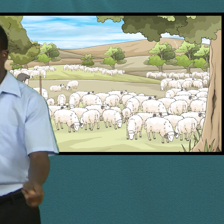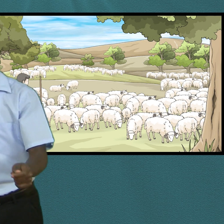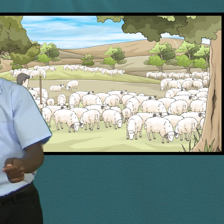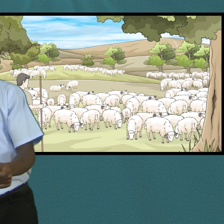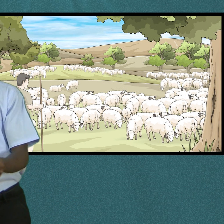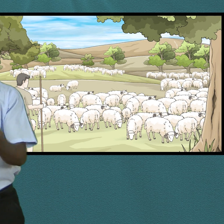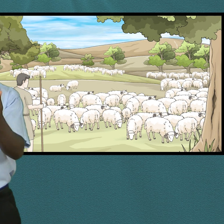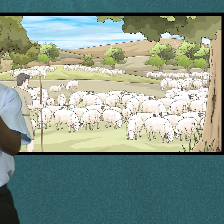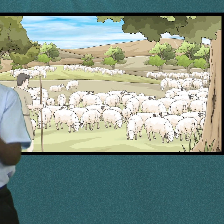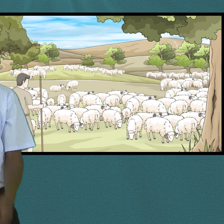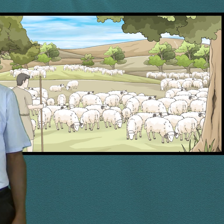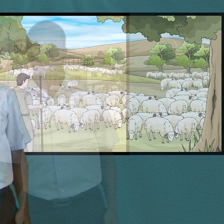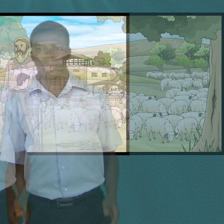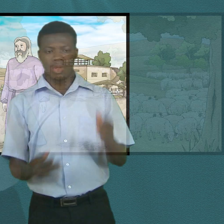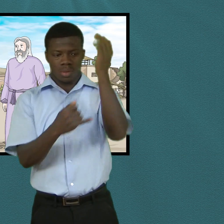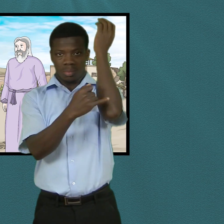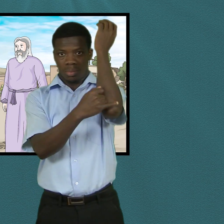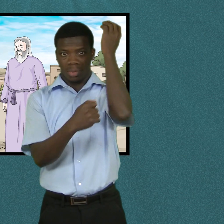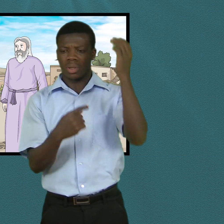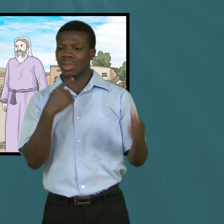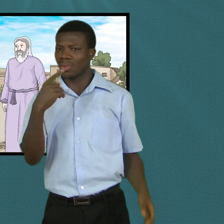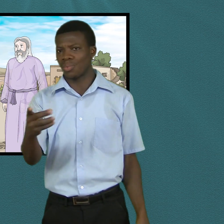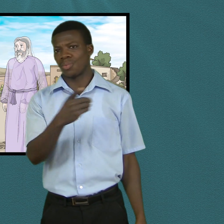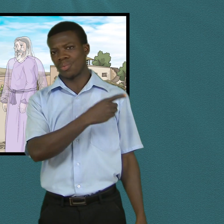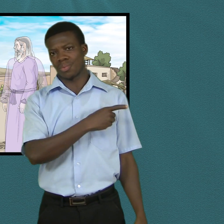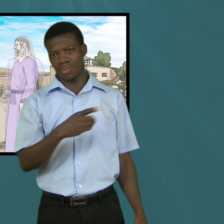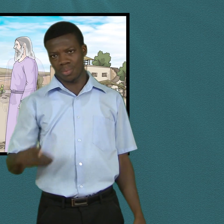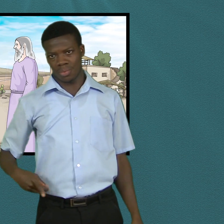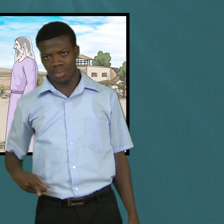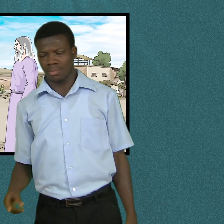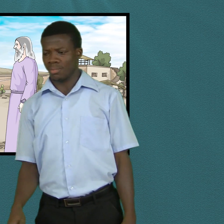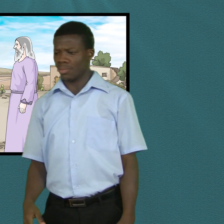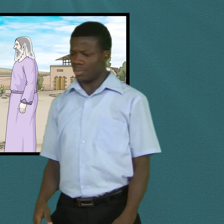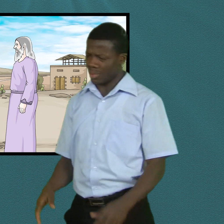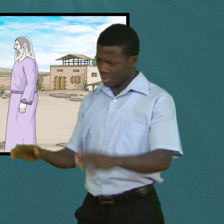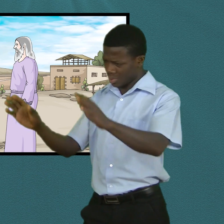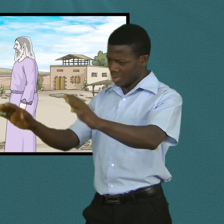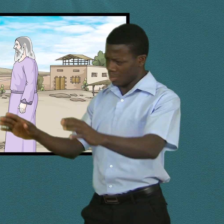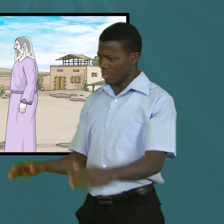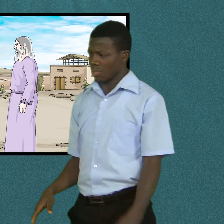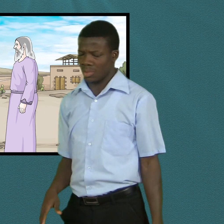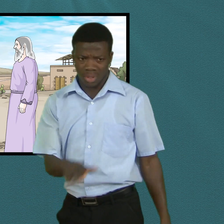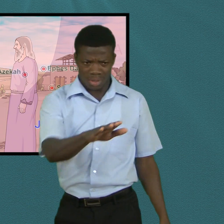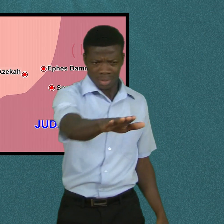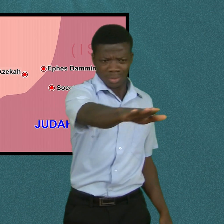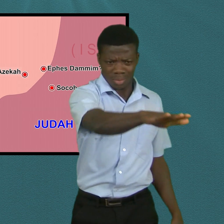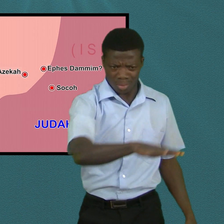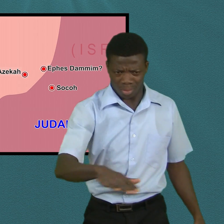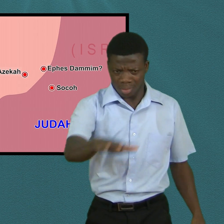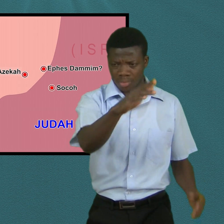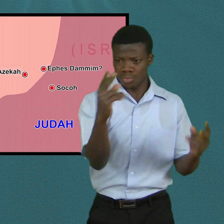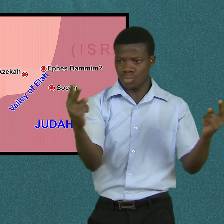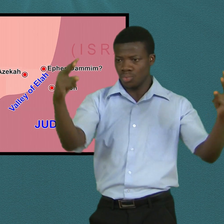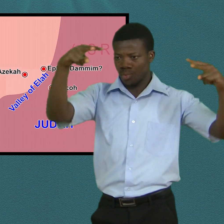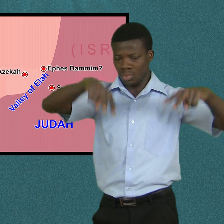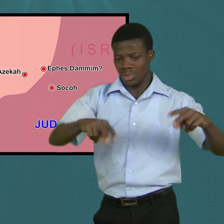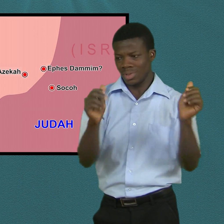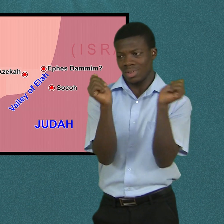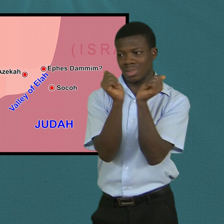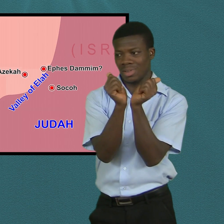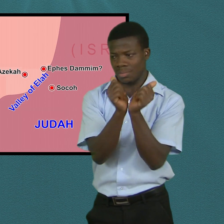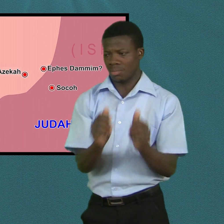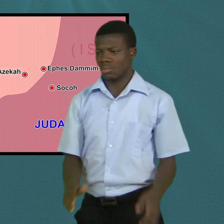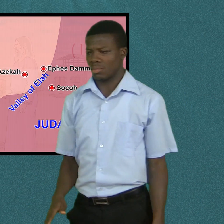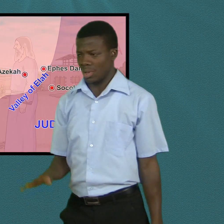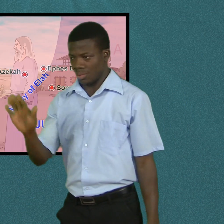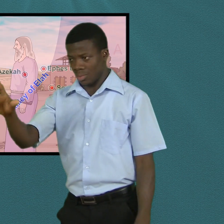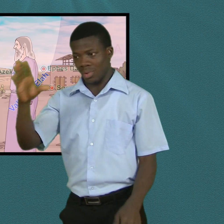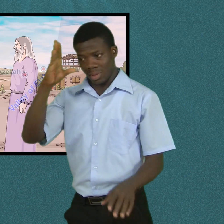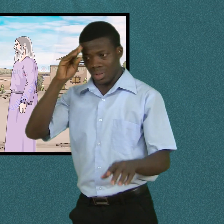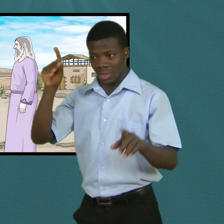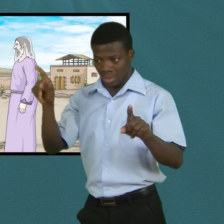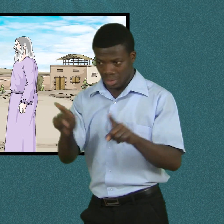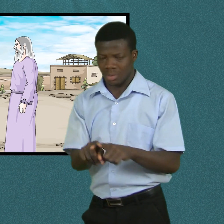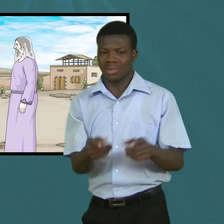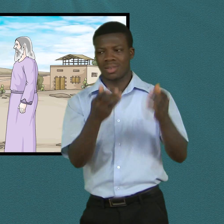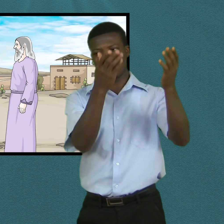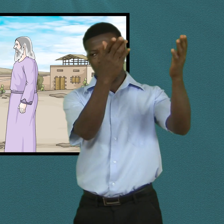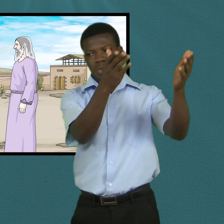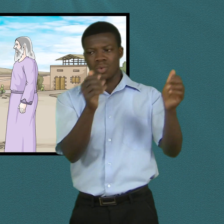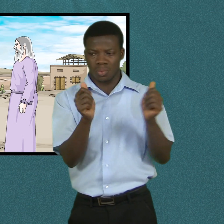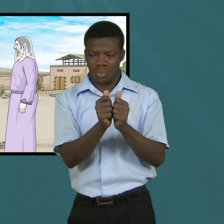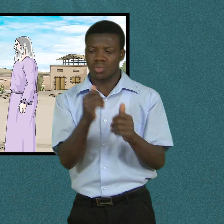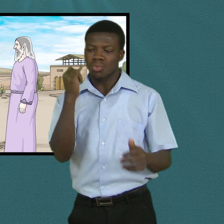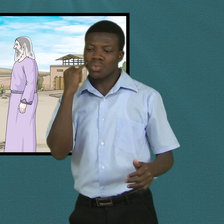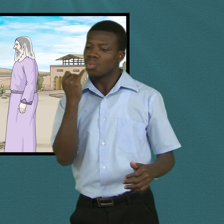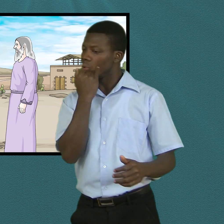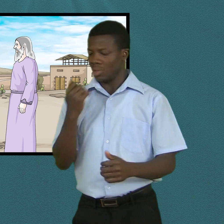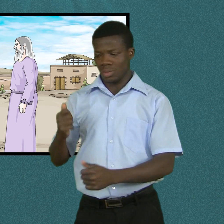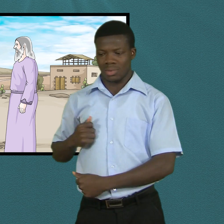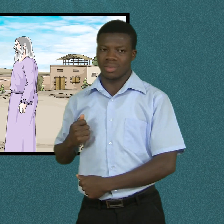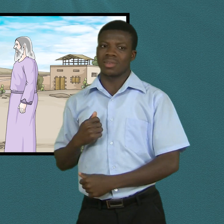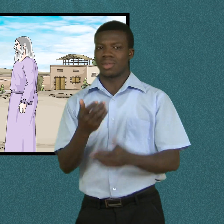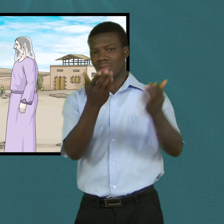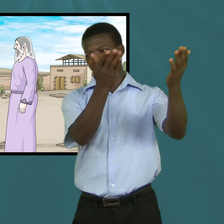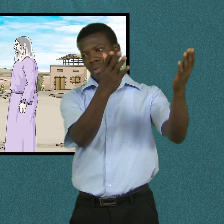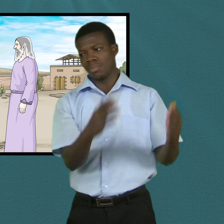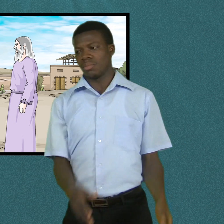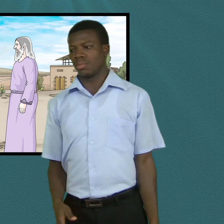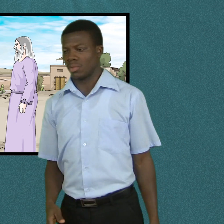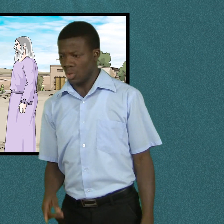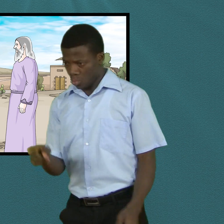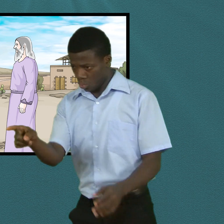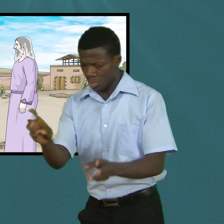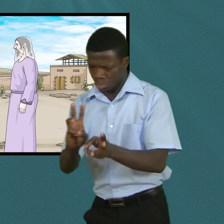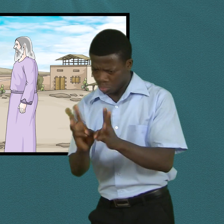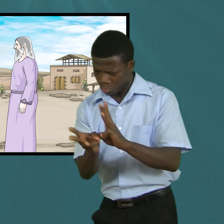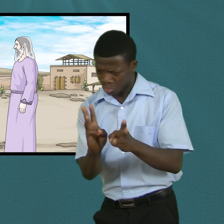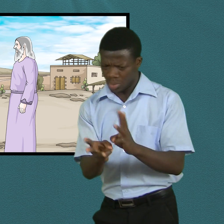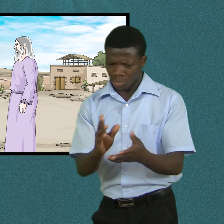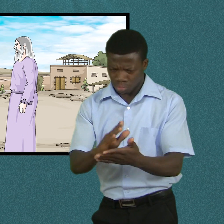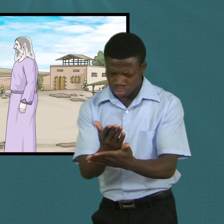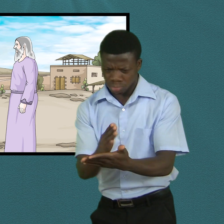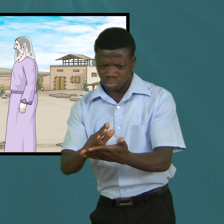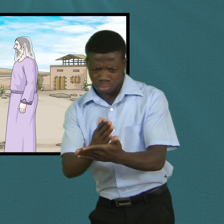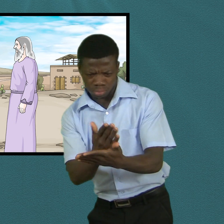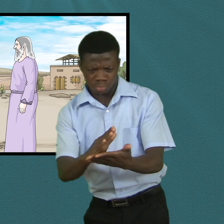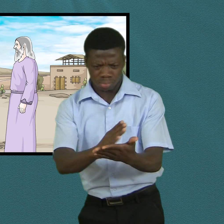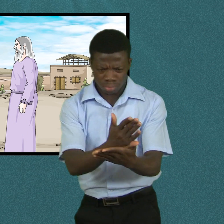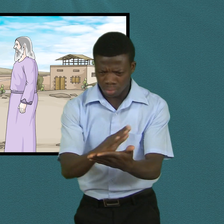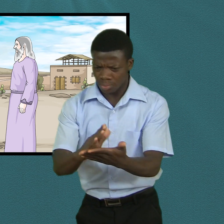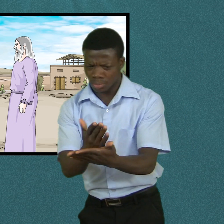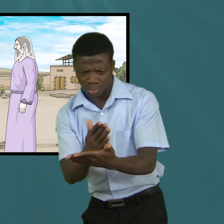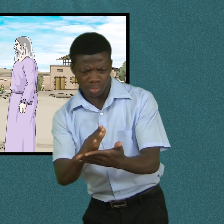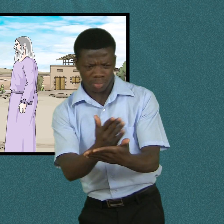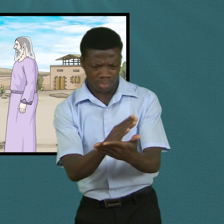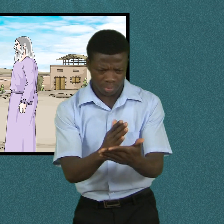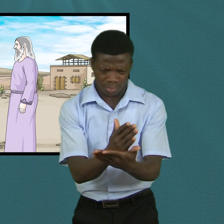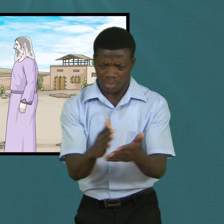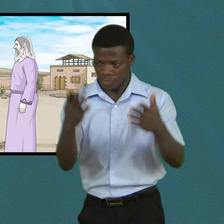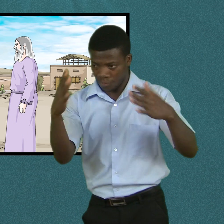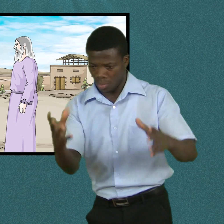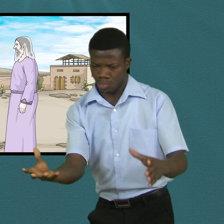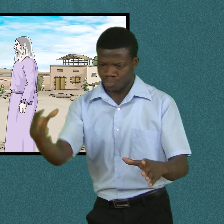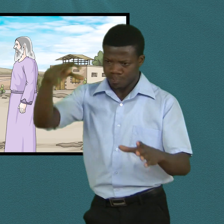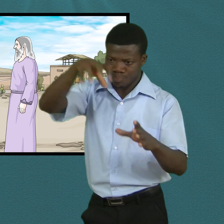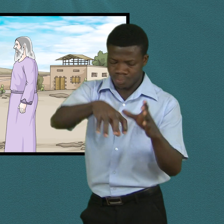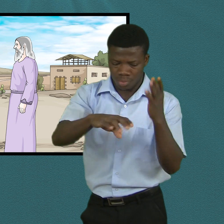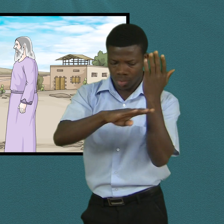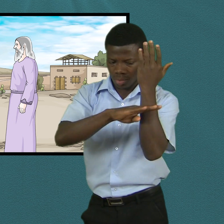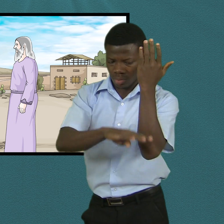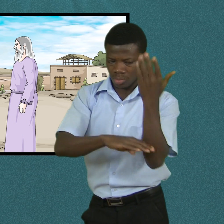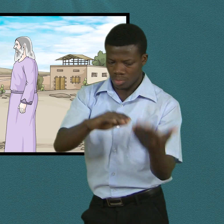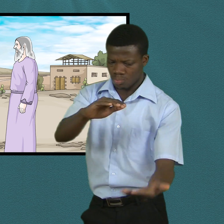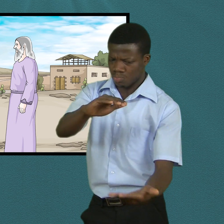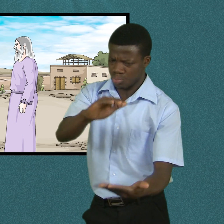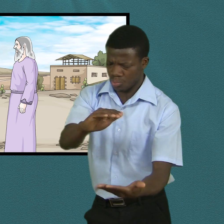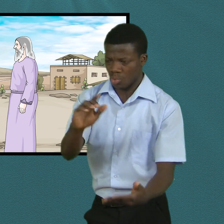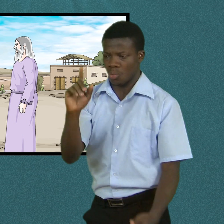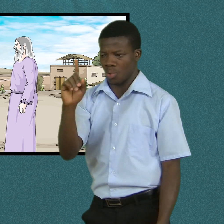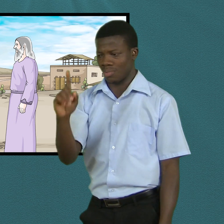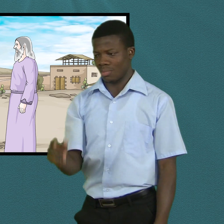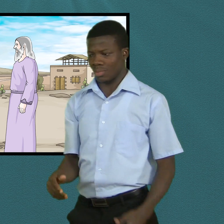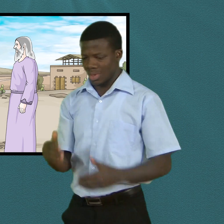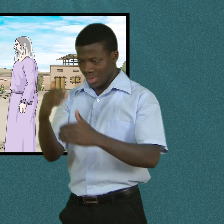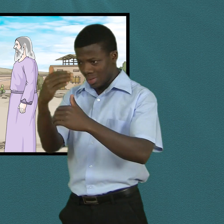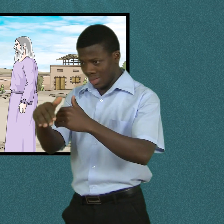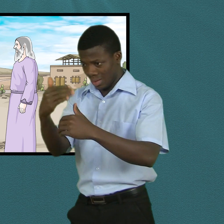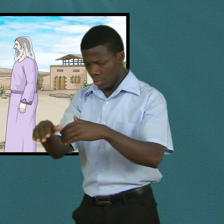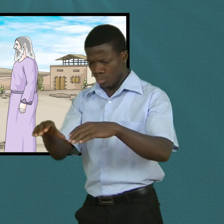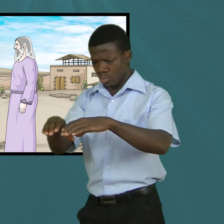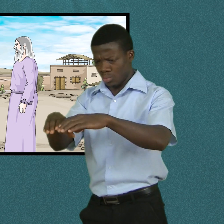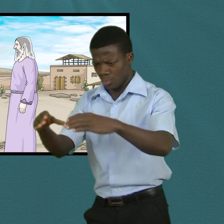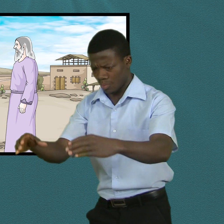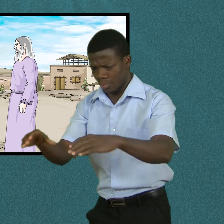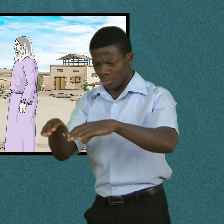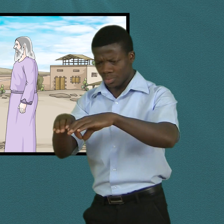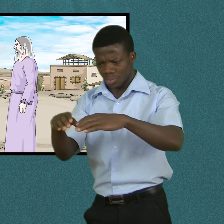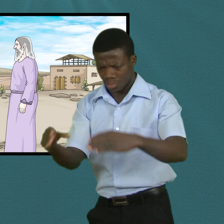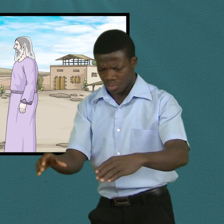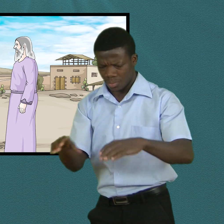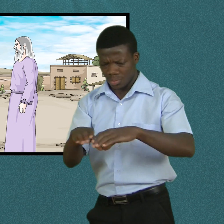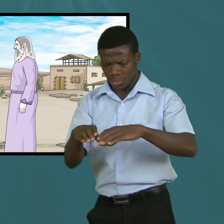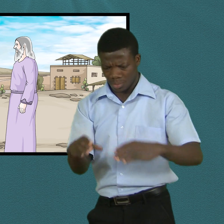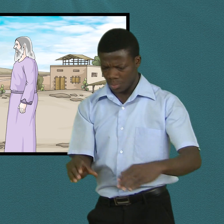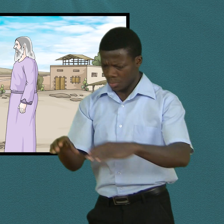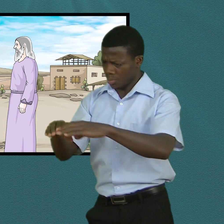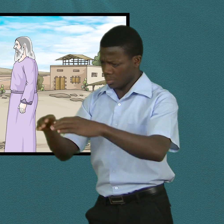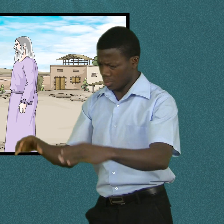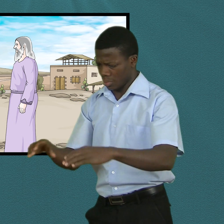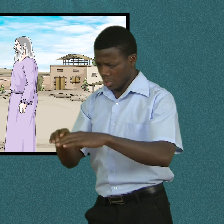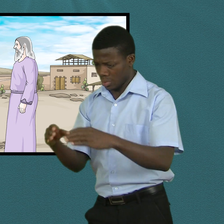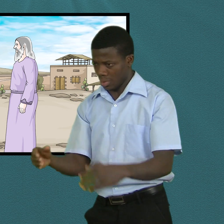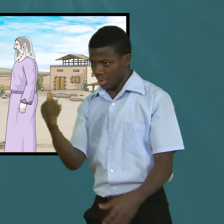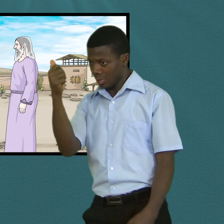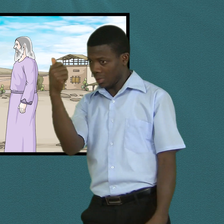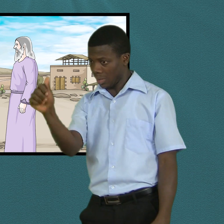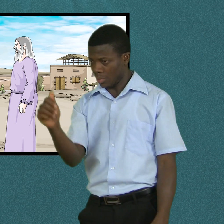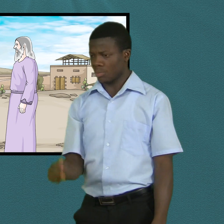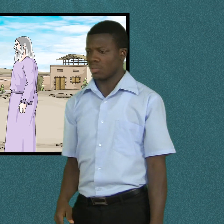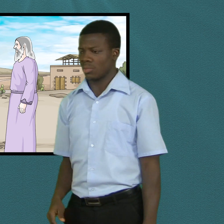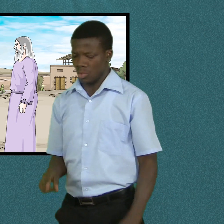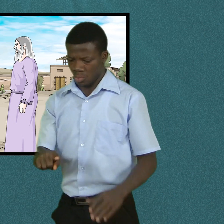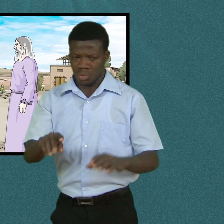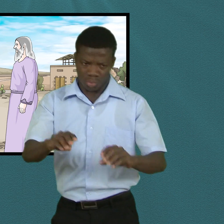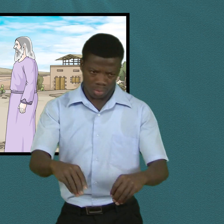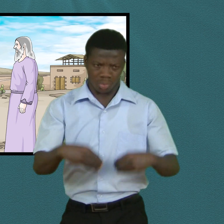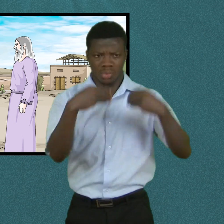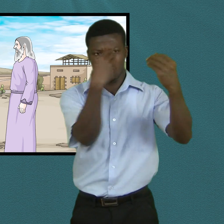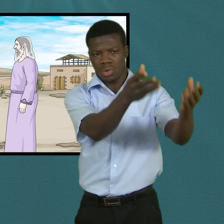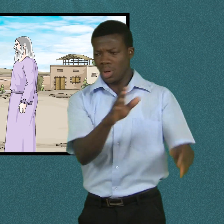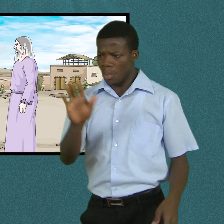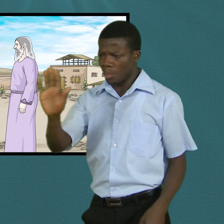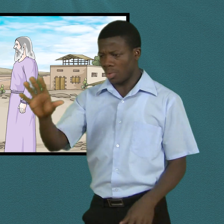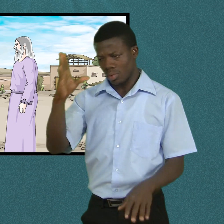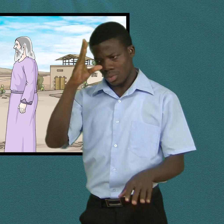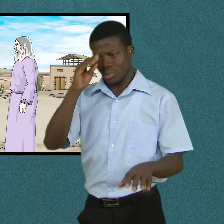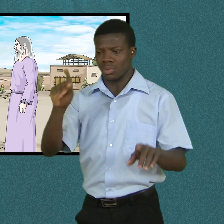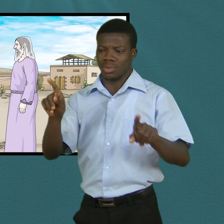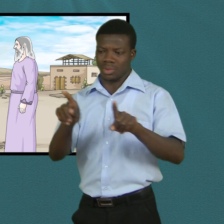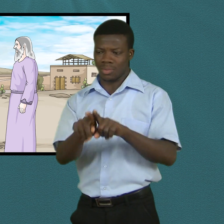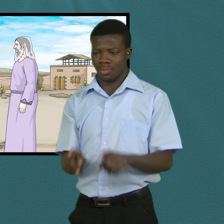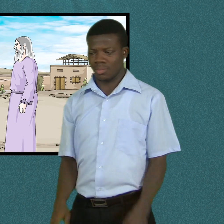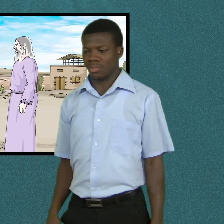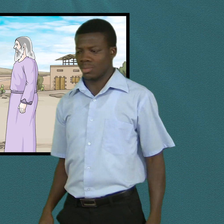One day Jesse said to his son David, “Take this ephah of roasted grain and these ten loaves of bread for your brothers and hurry to their camp.